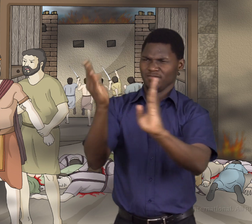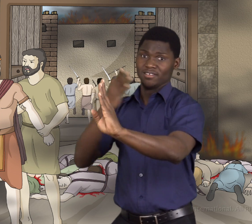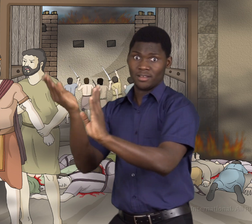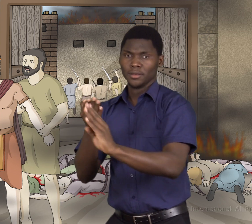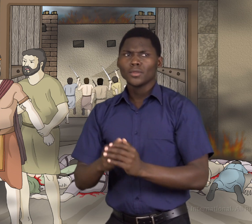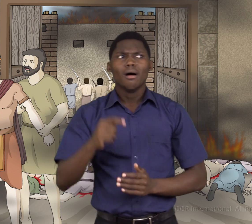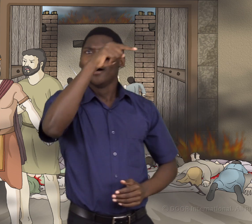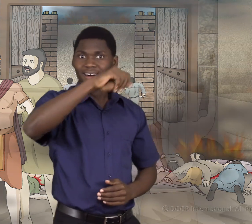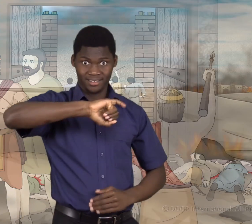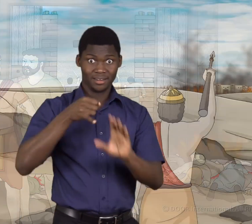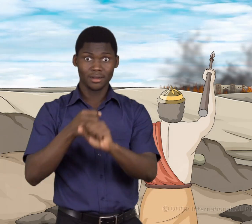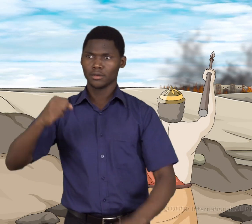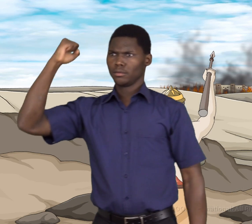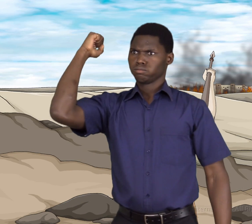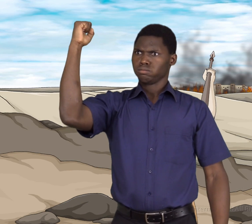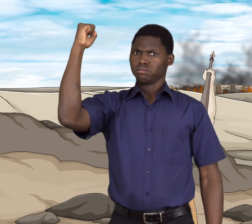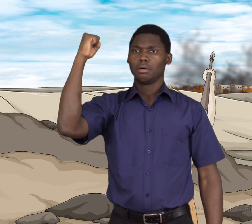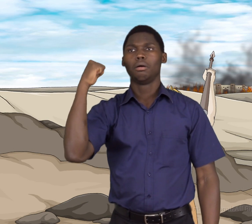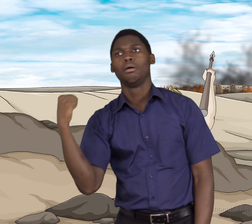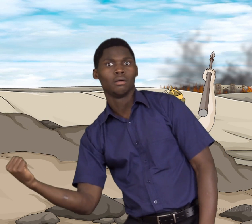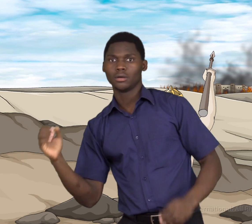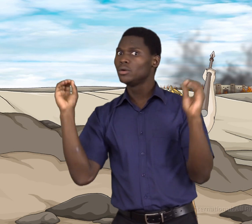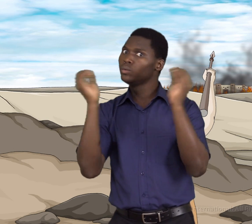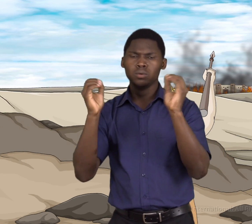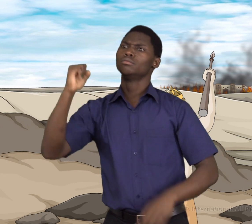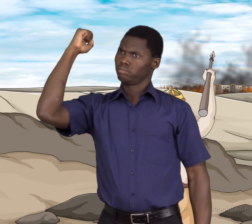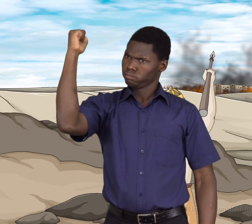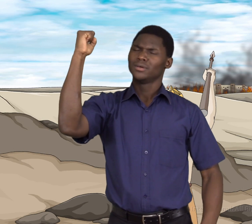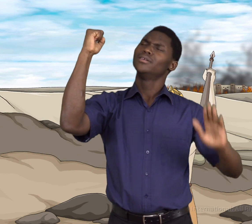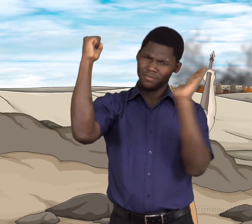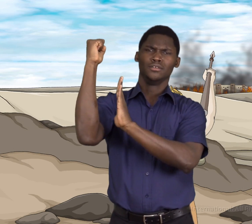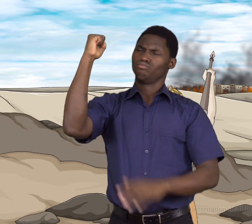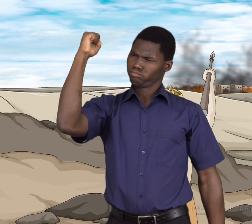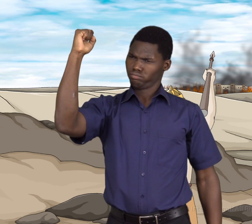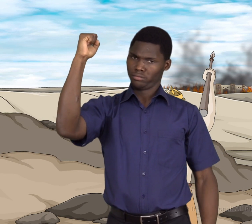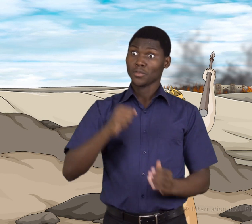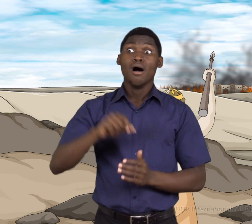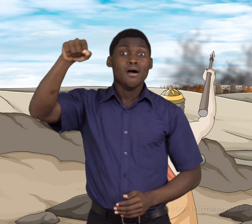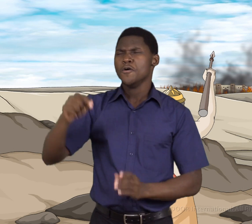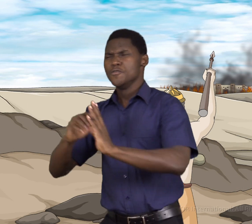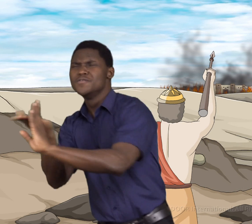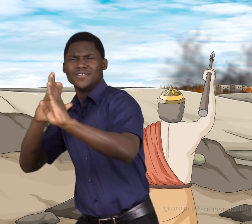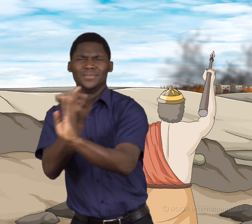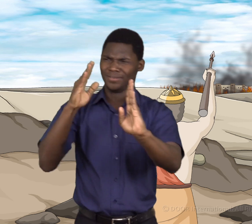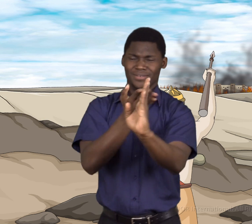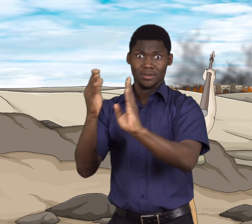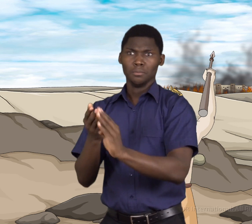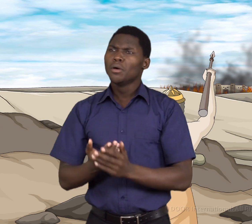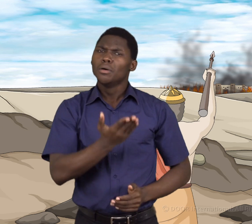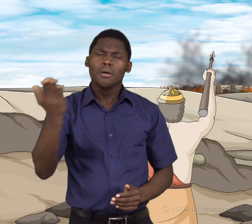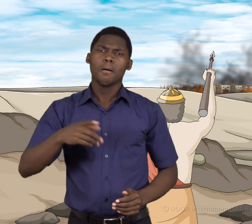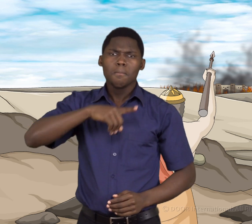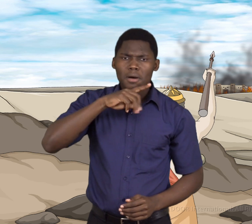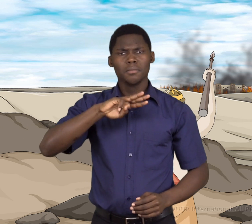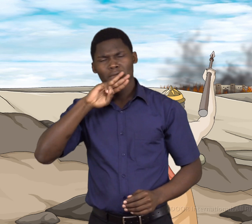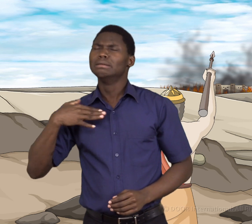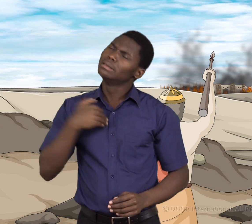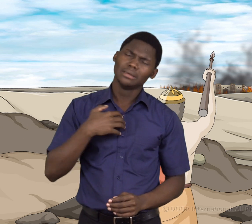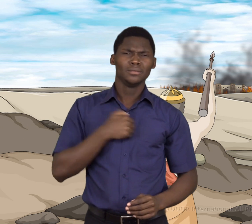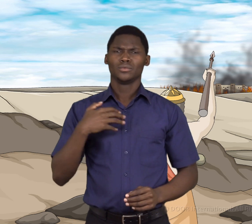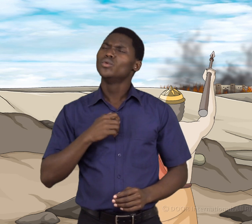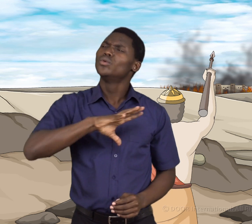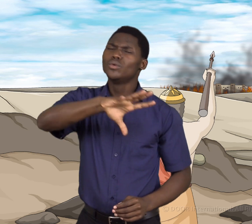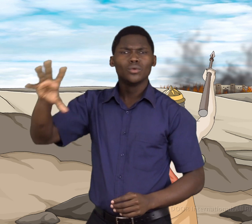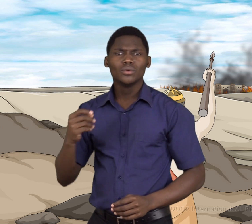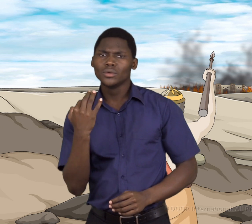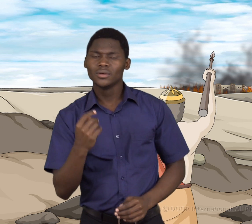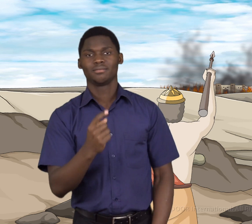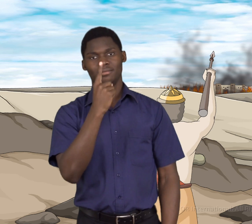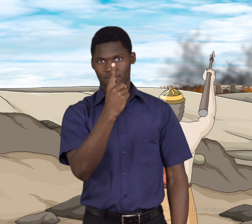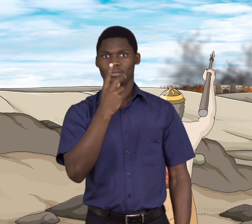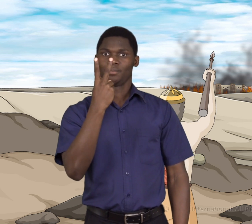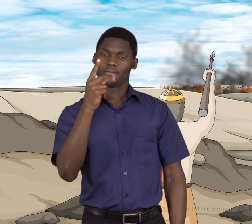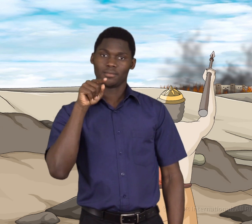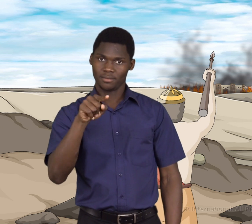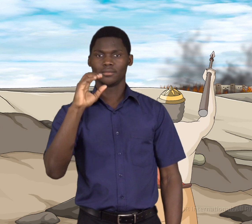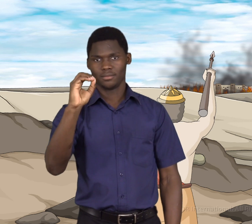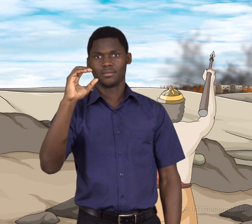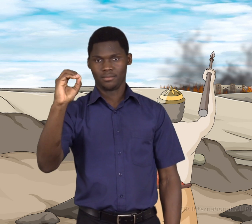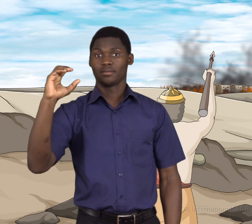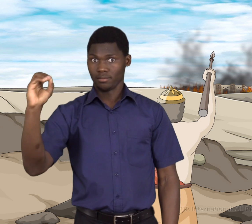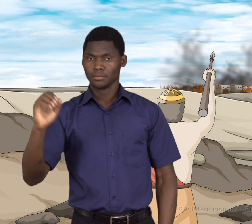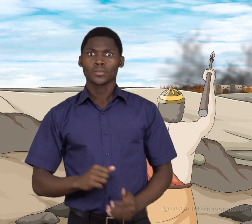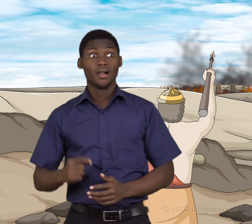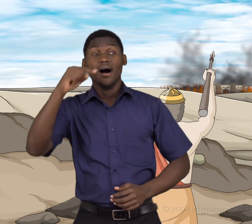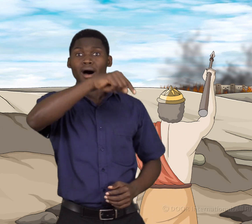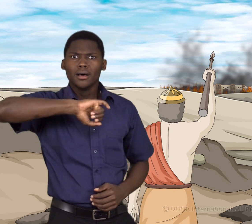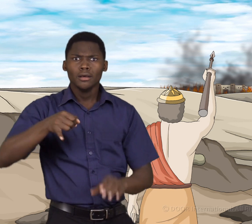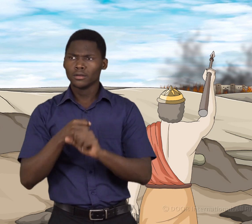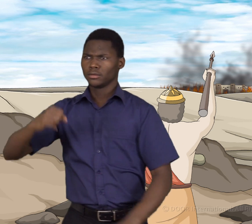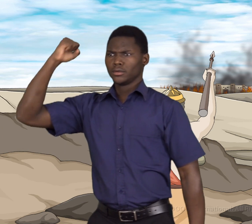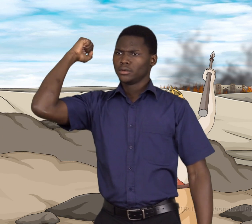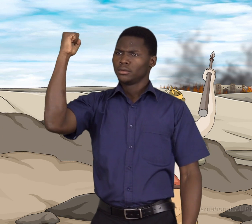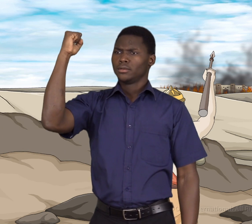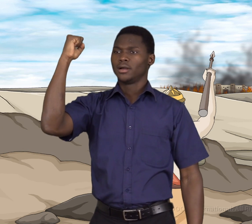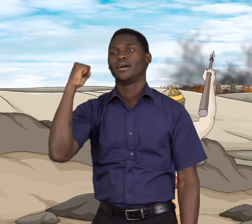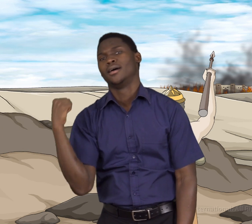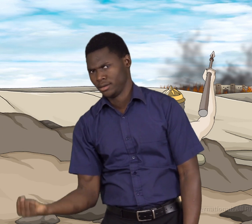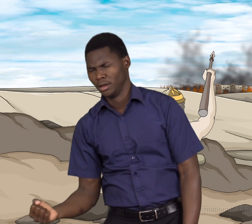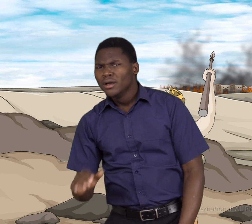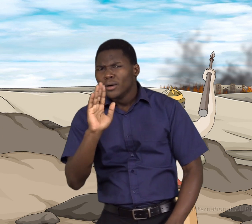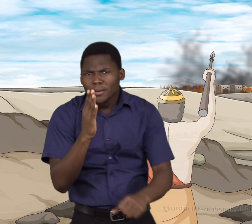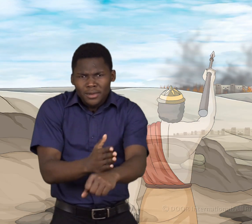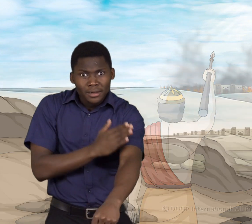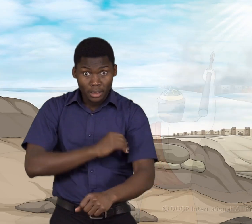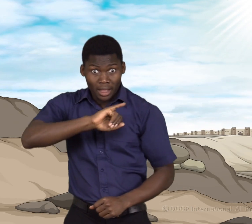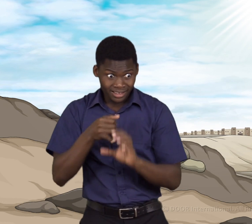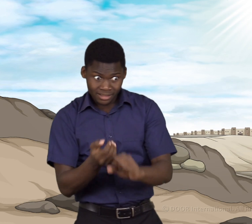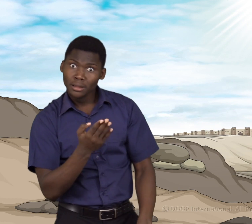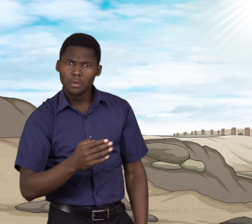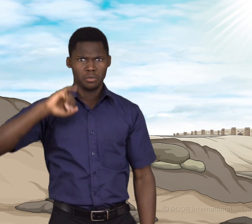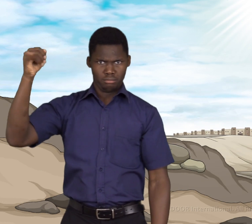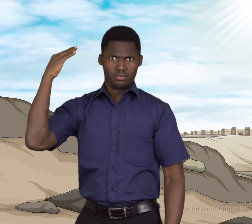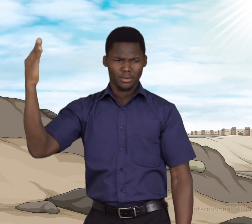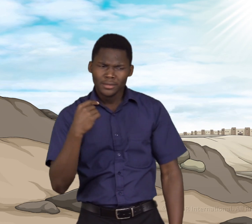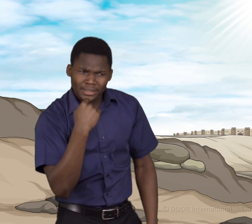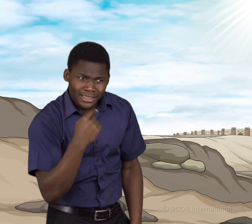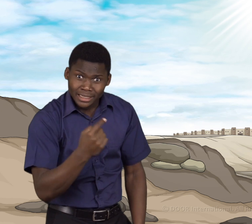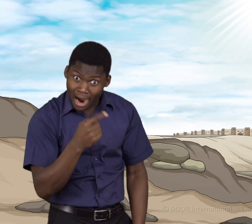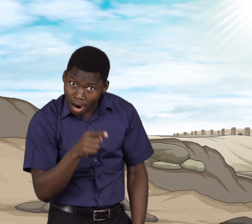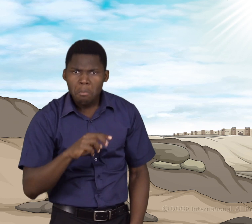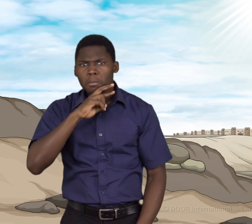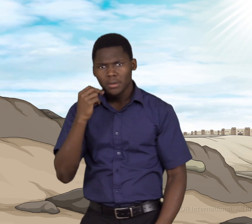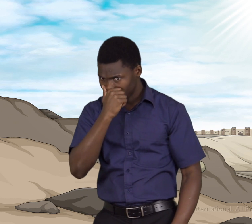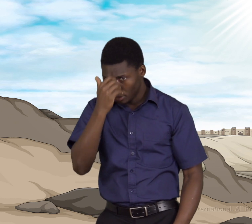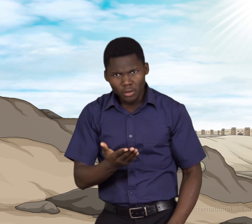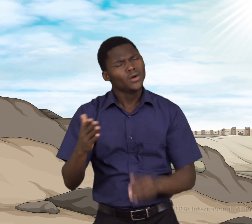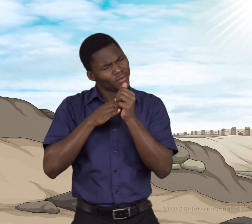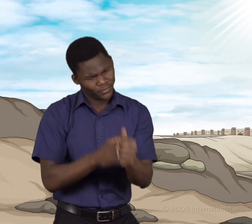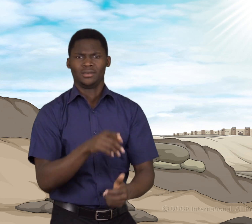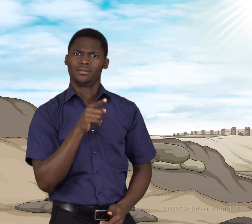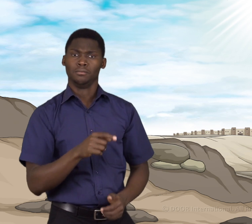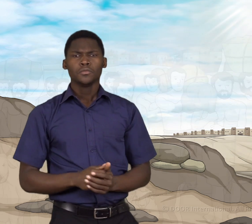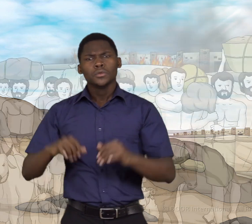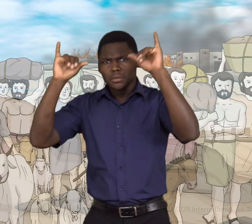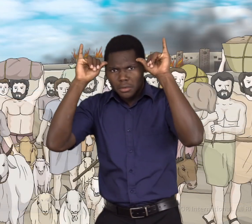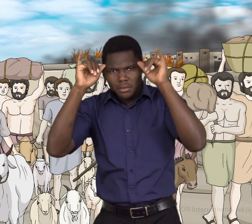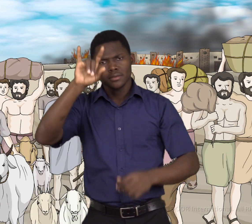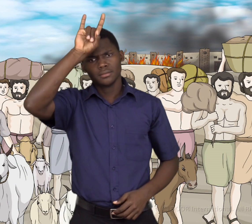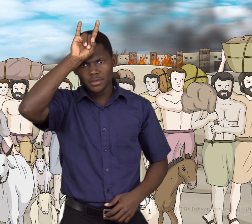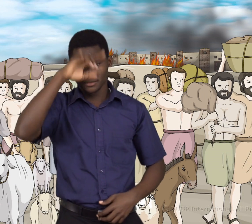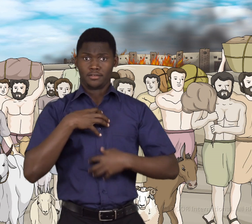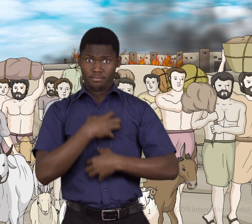Joshua did not draw back the hand that held his battle lance until he had devoted to destruction all who lived in Ai.